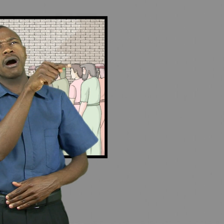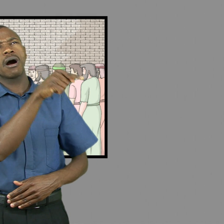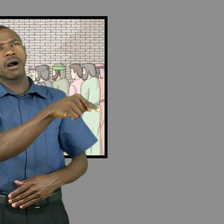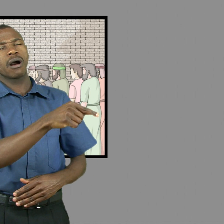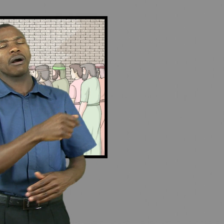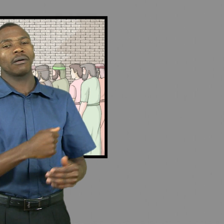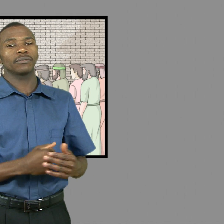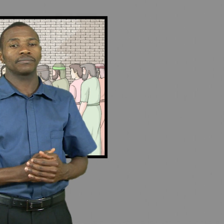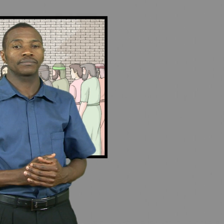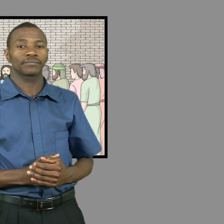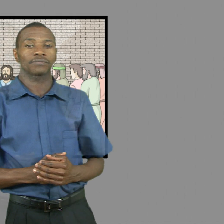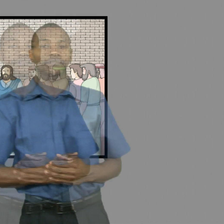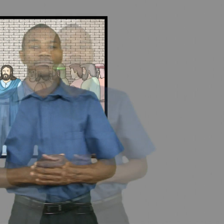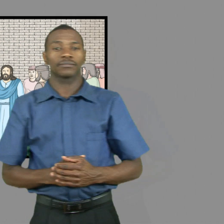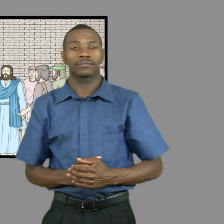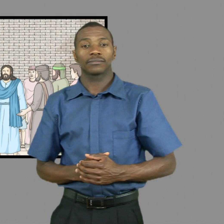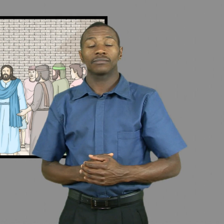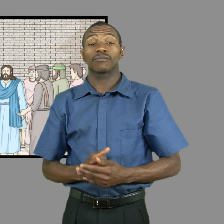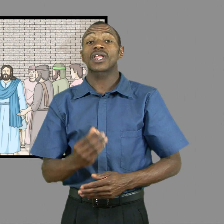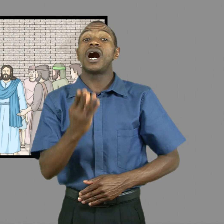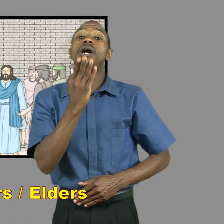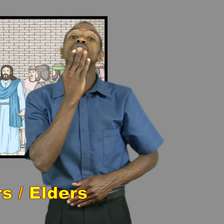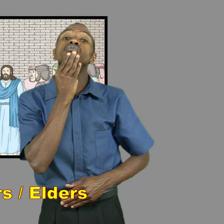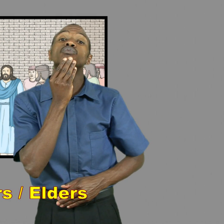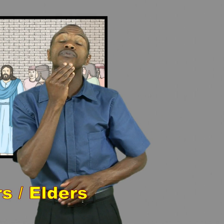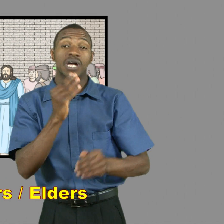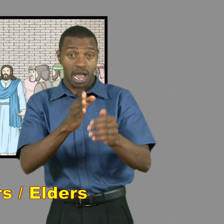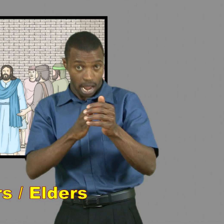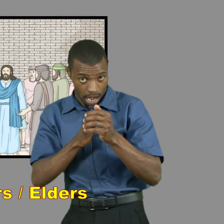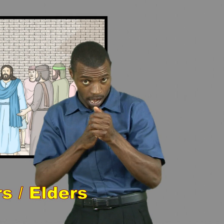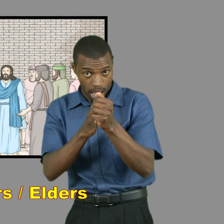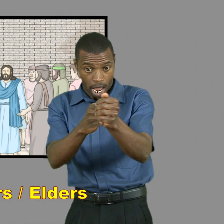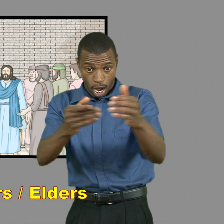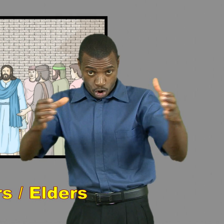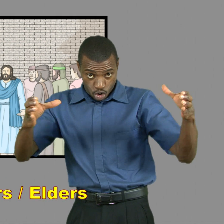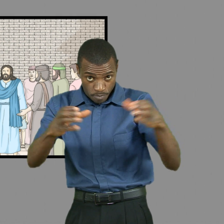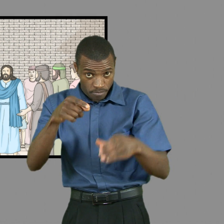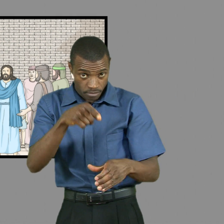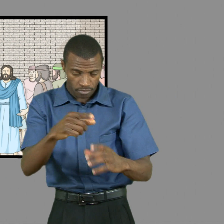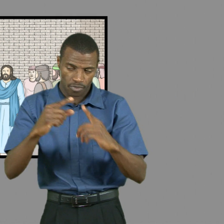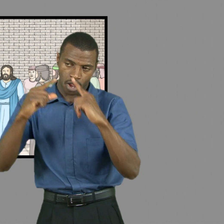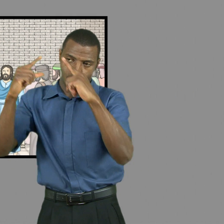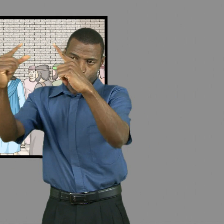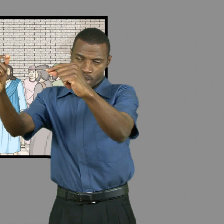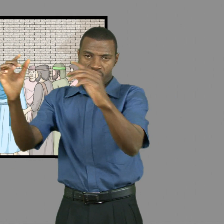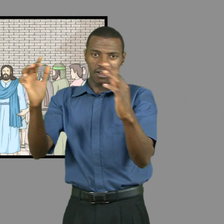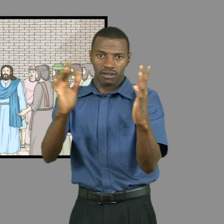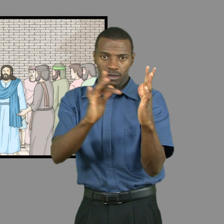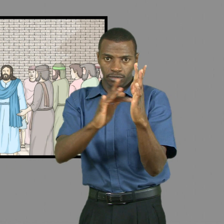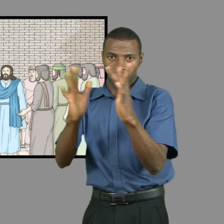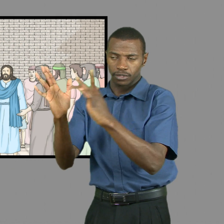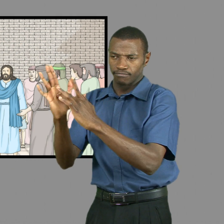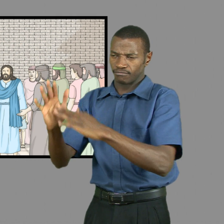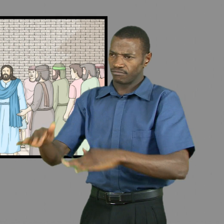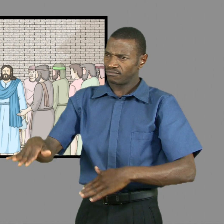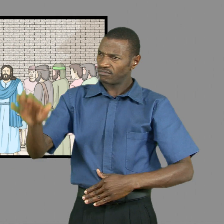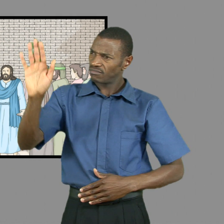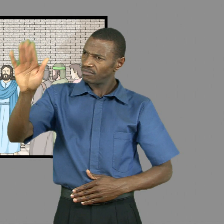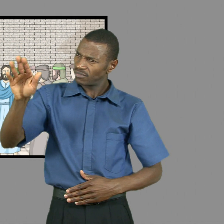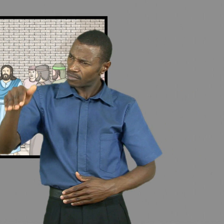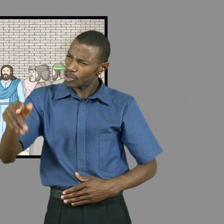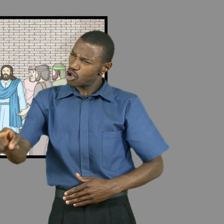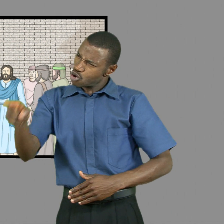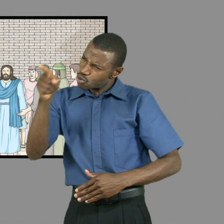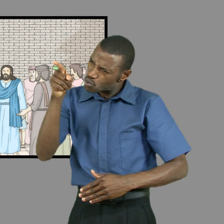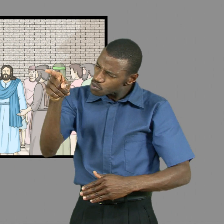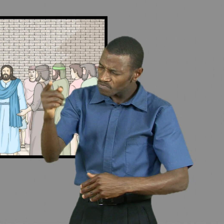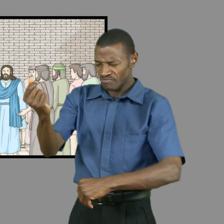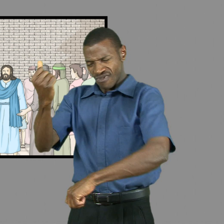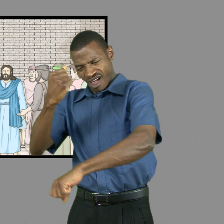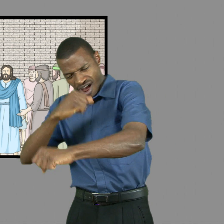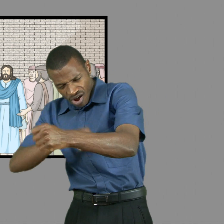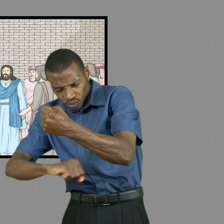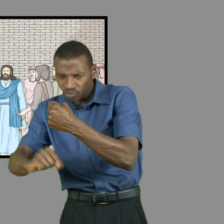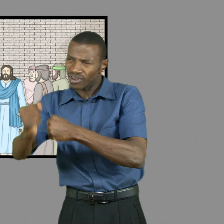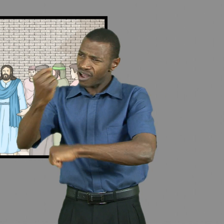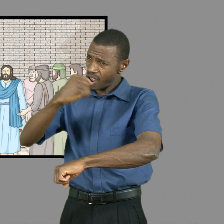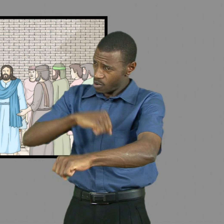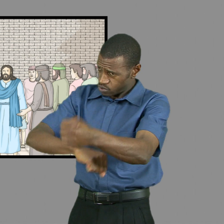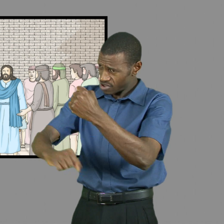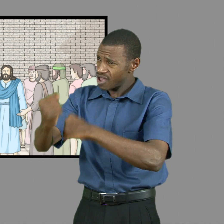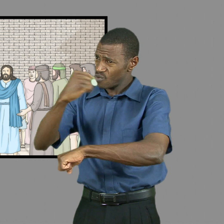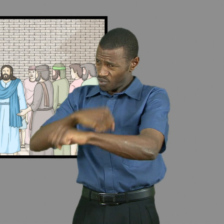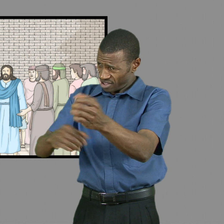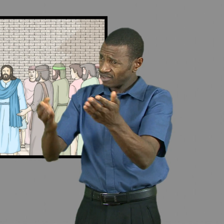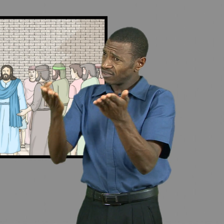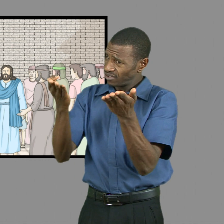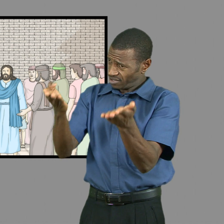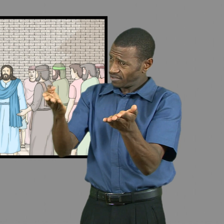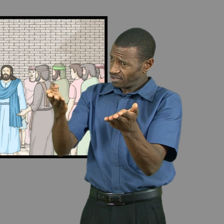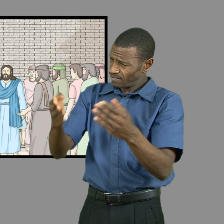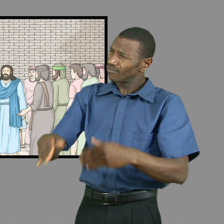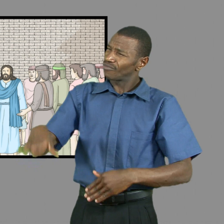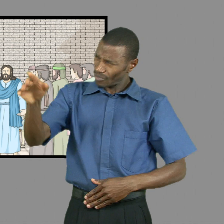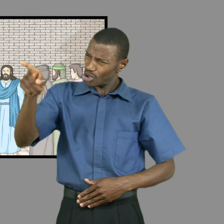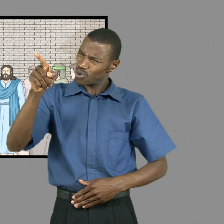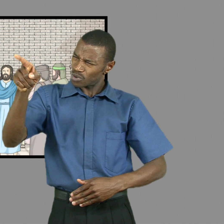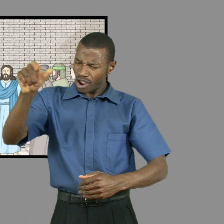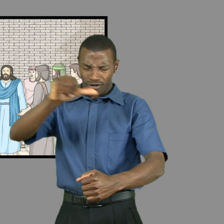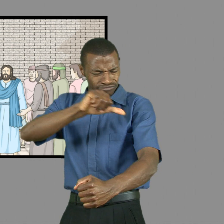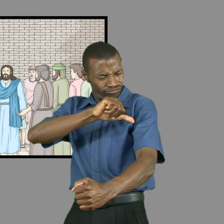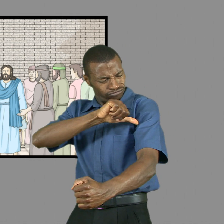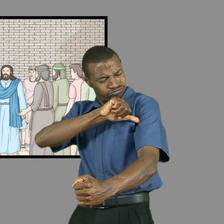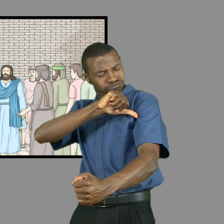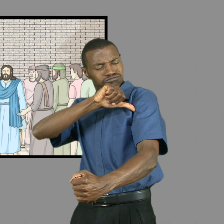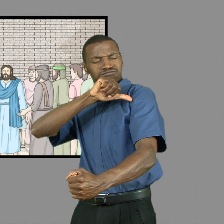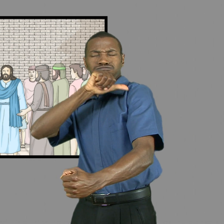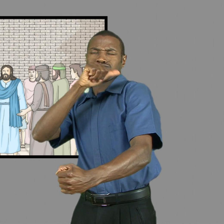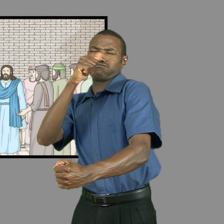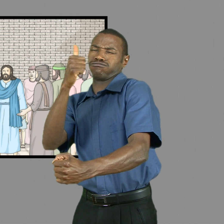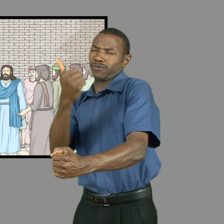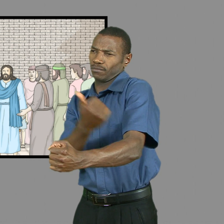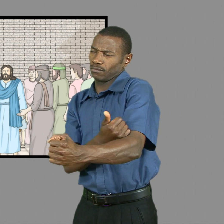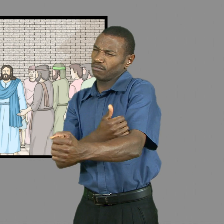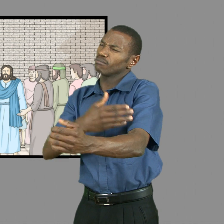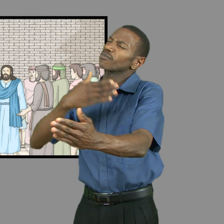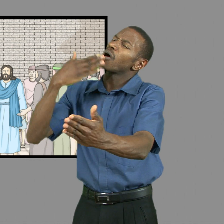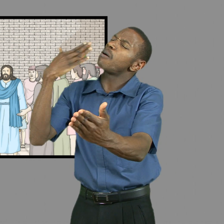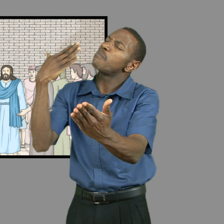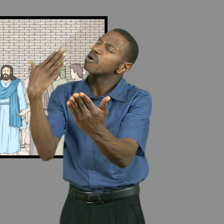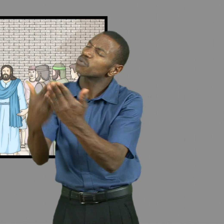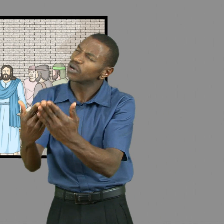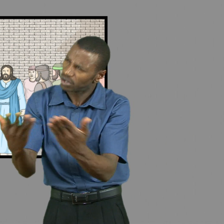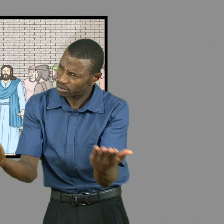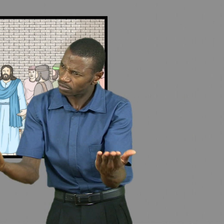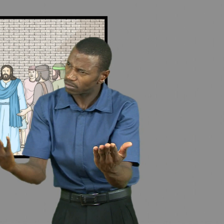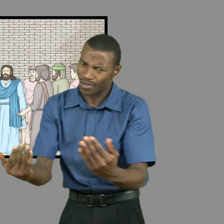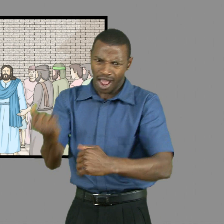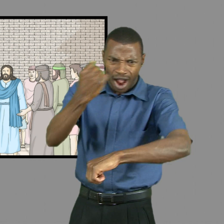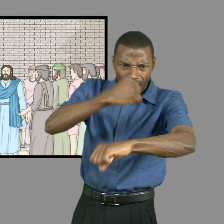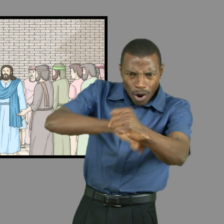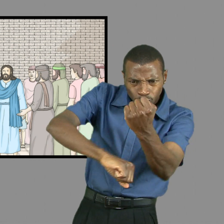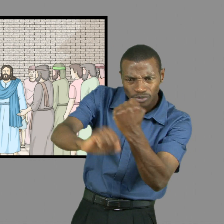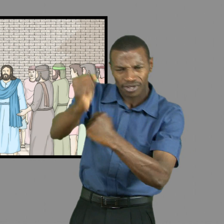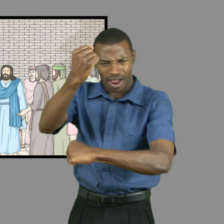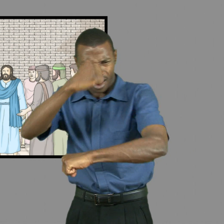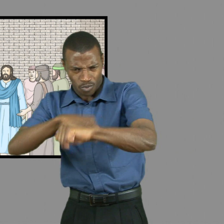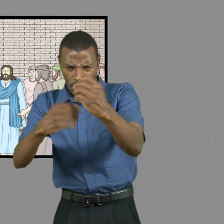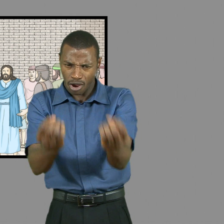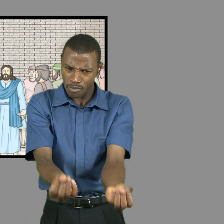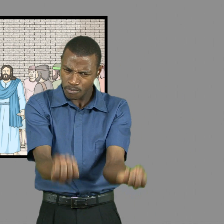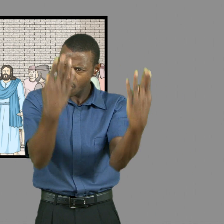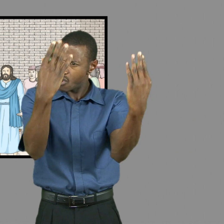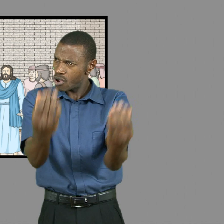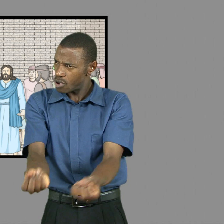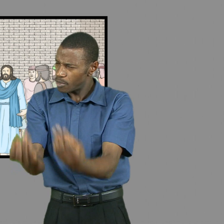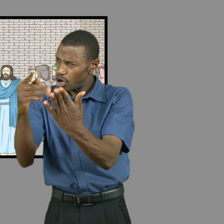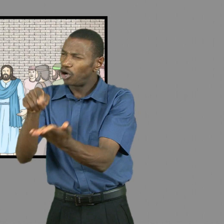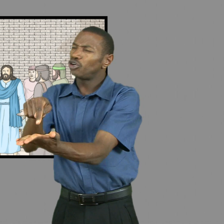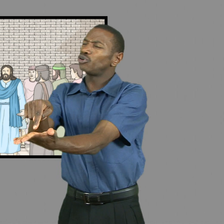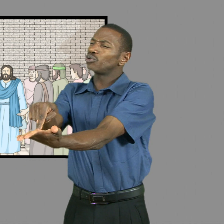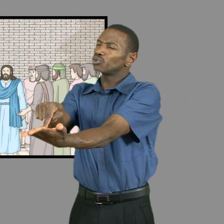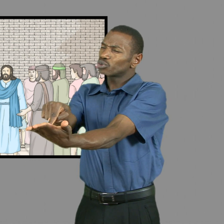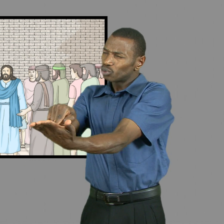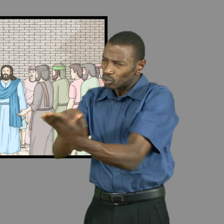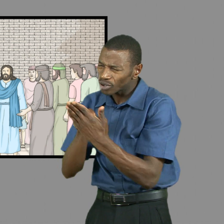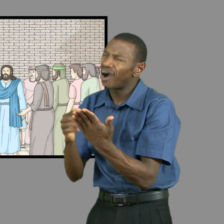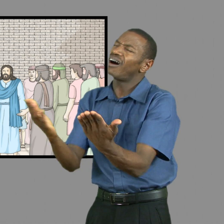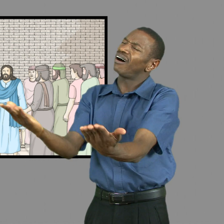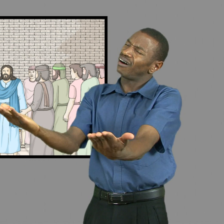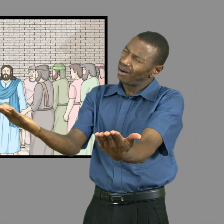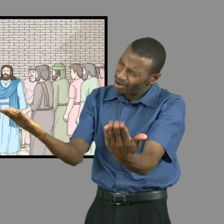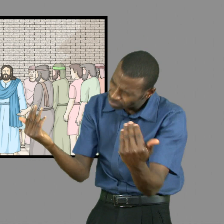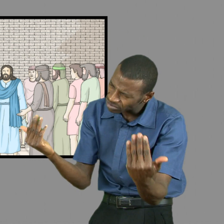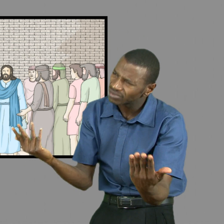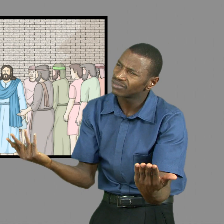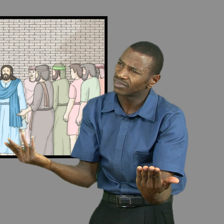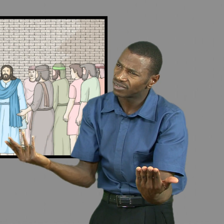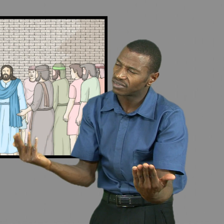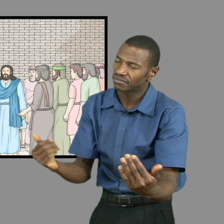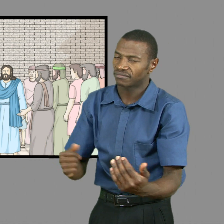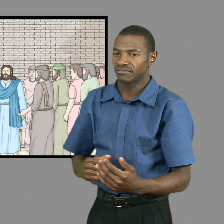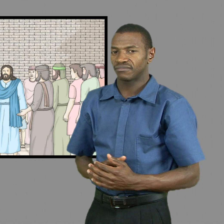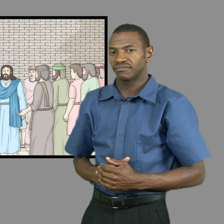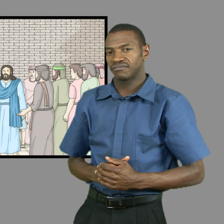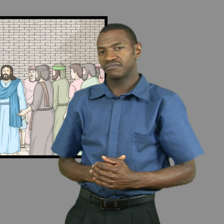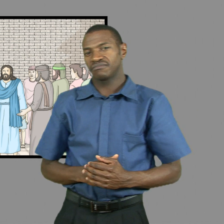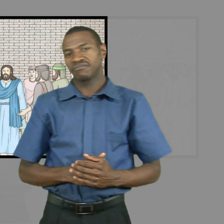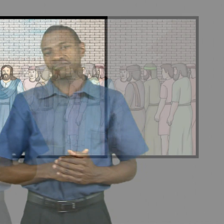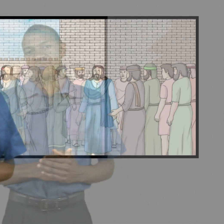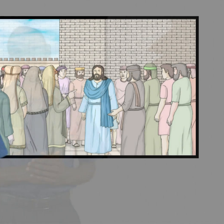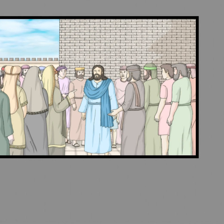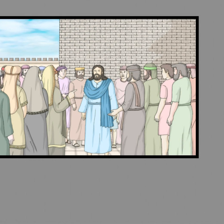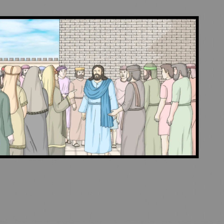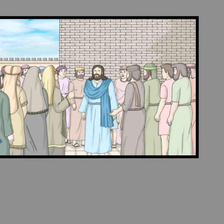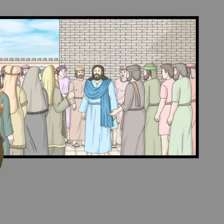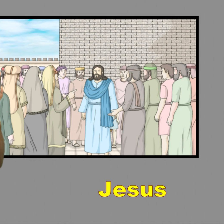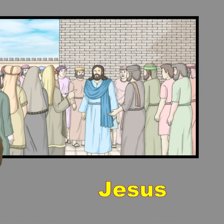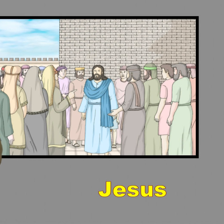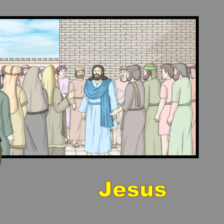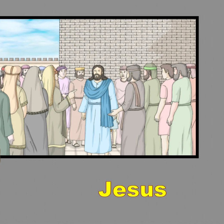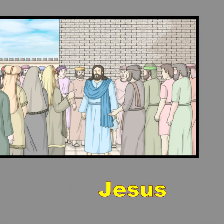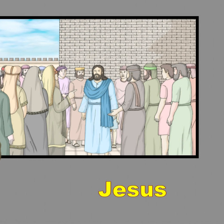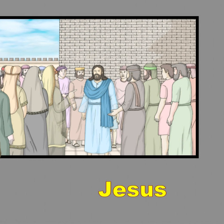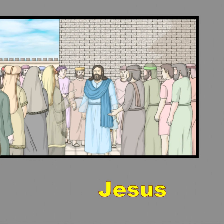On account of this, the Jews demanded, “What sign can You show us to prove Your authority to do these things?”